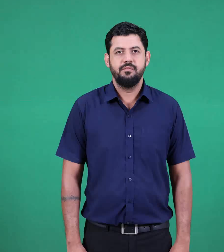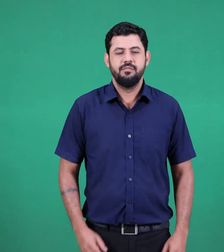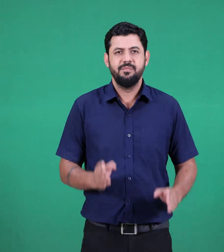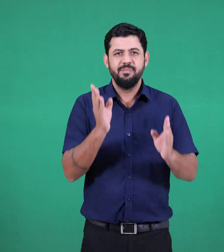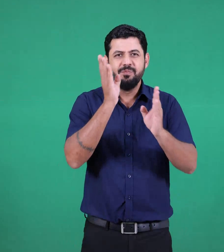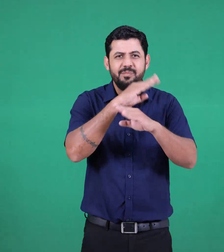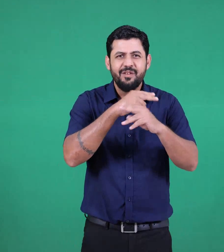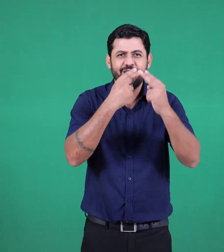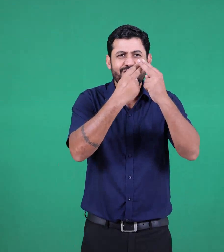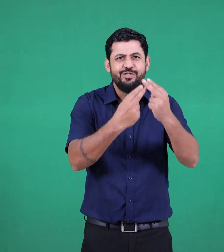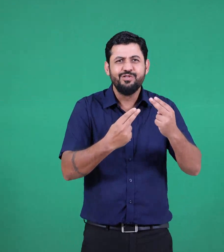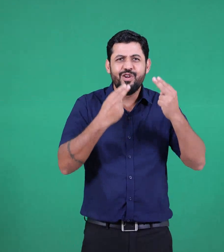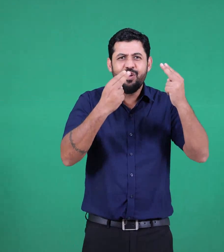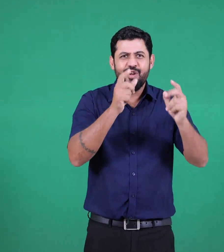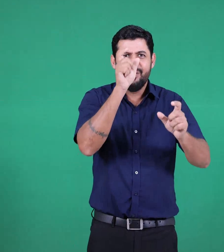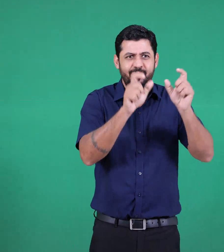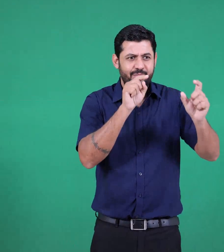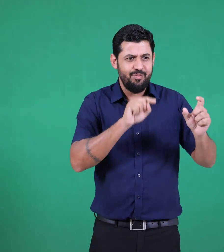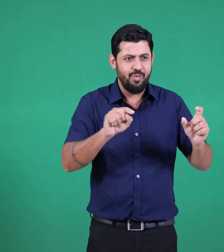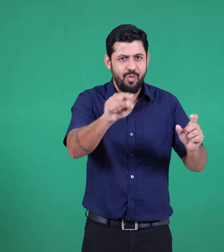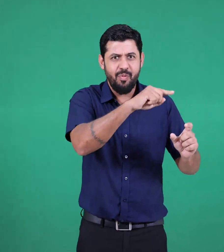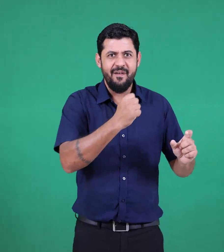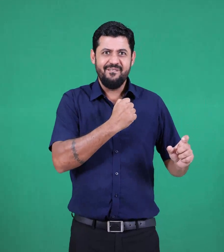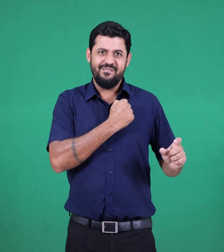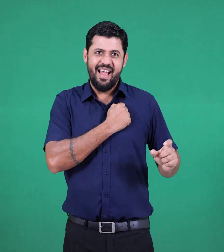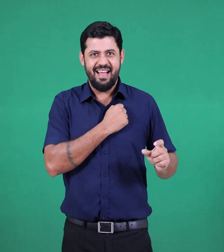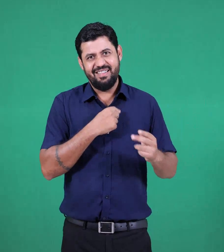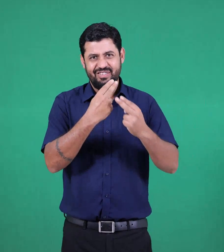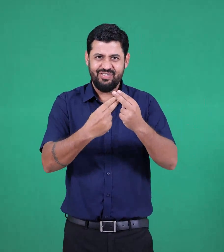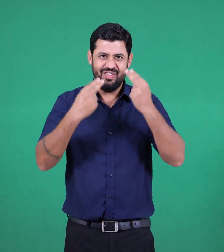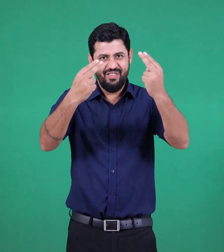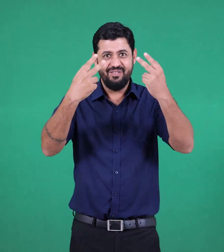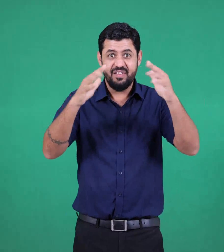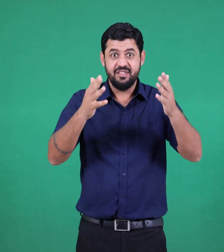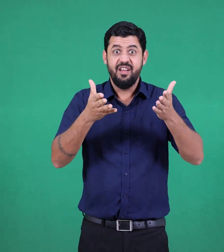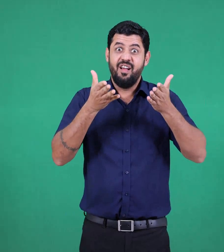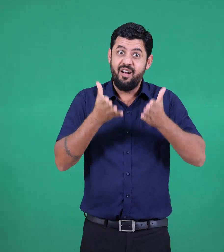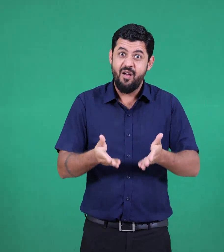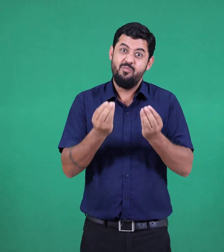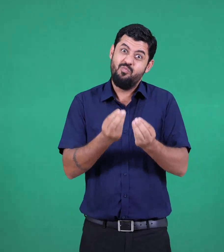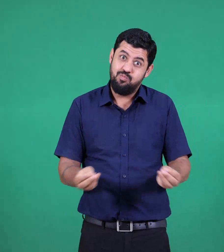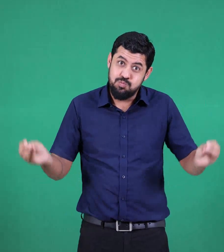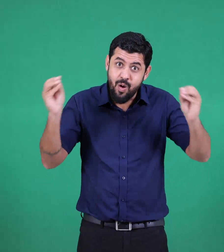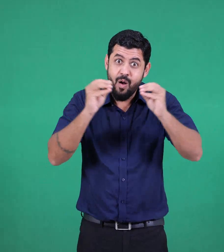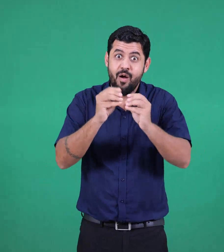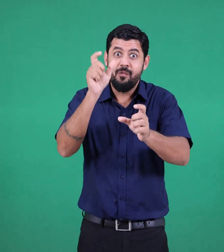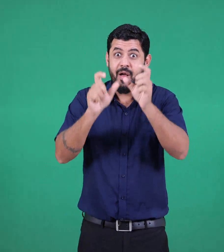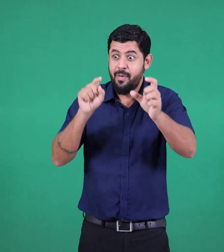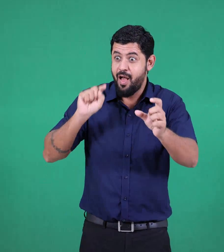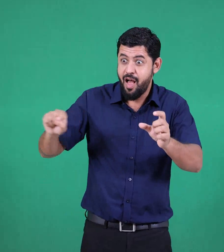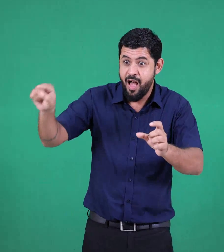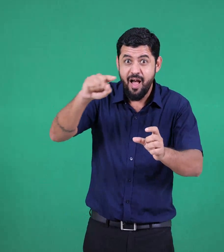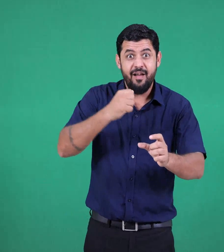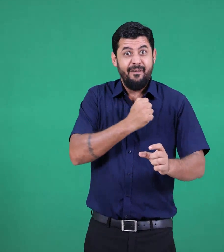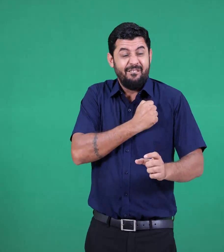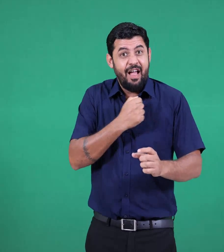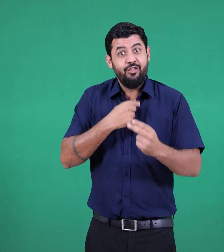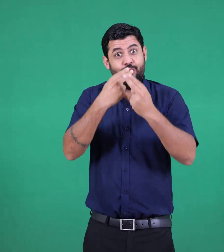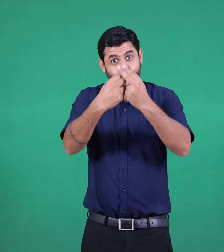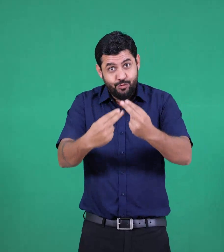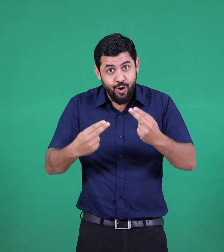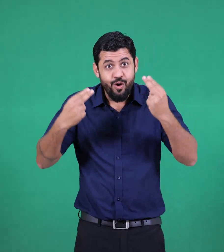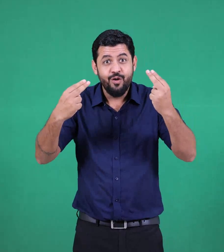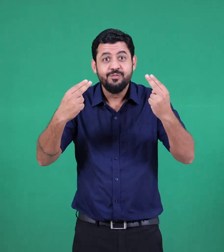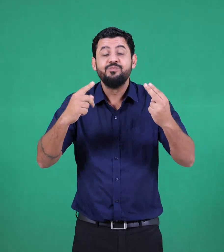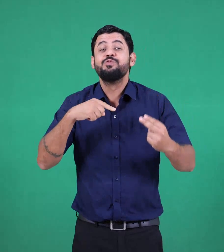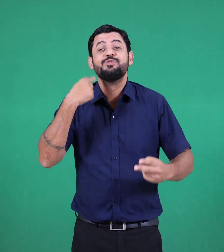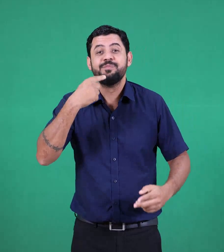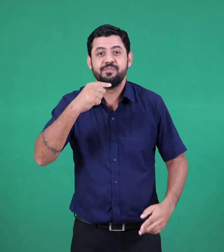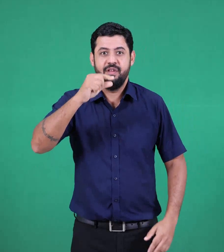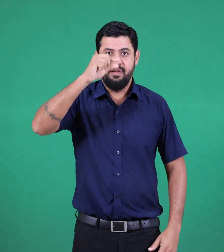And what more shall I say?